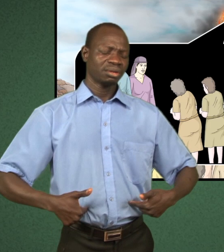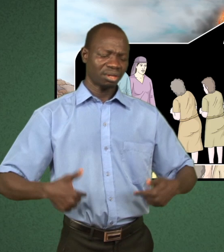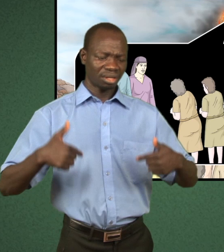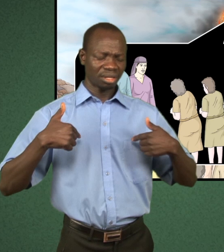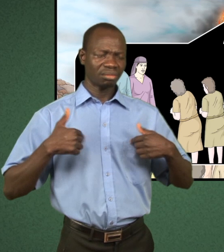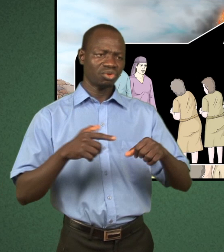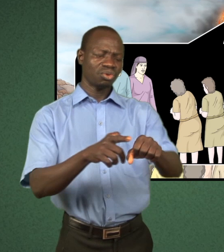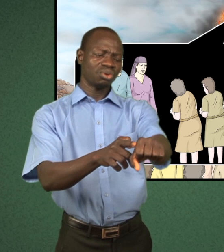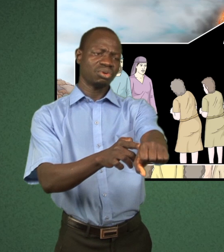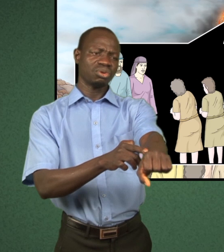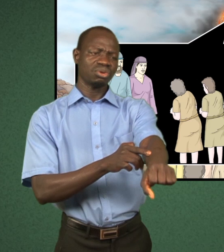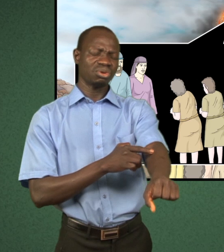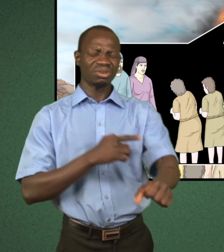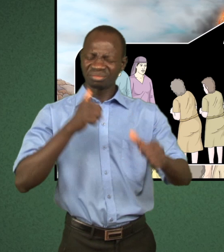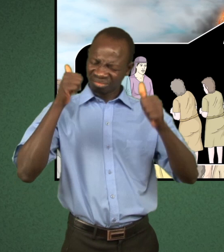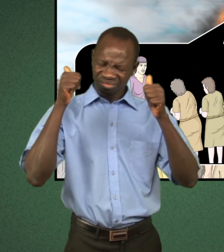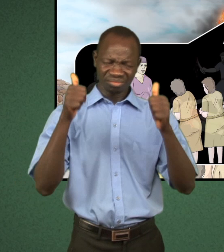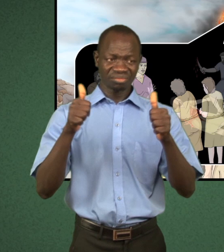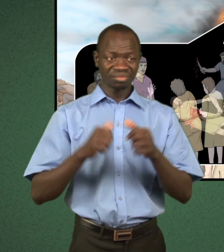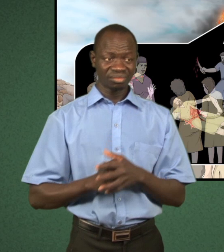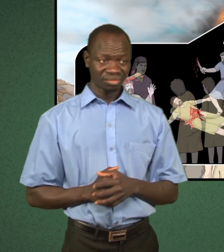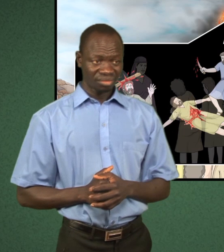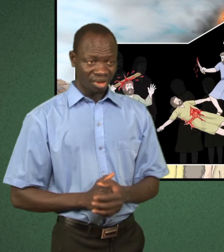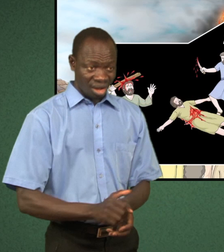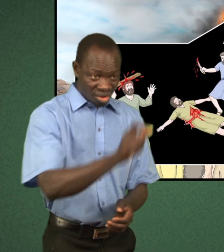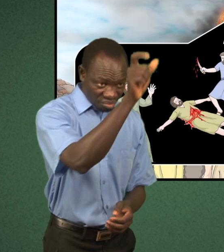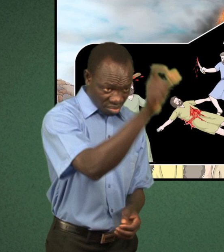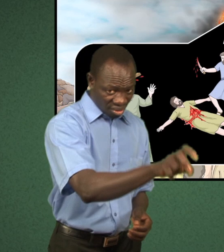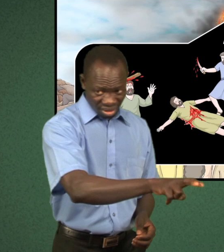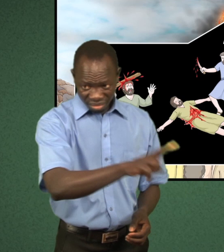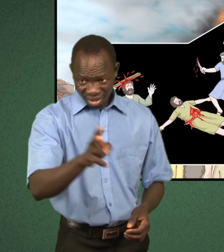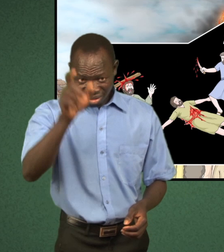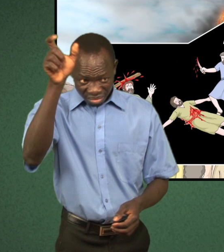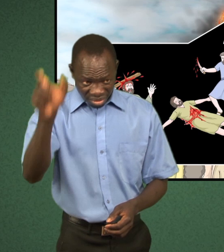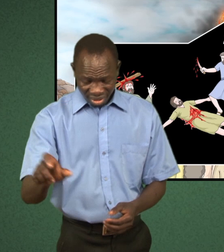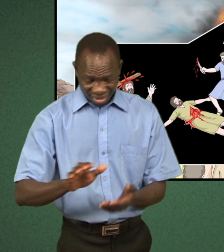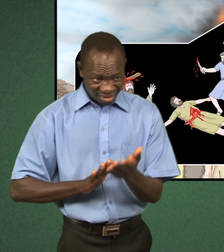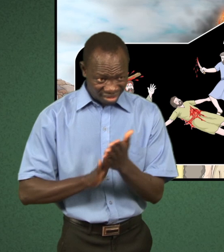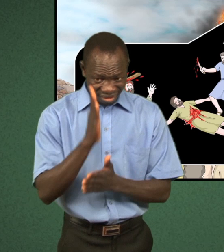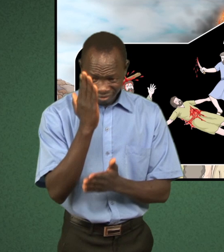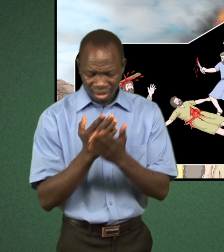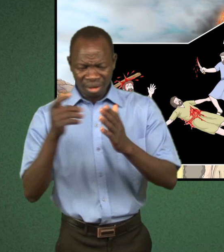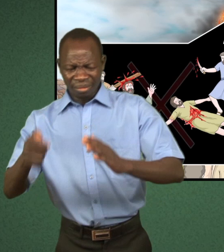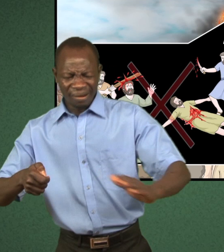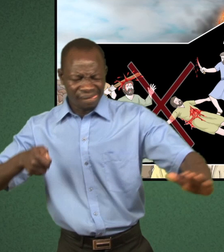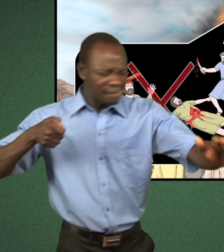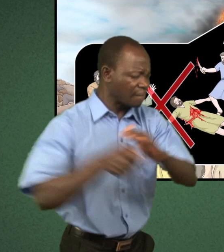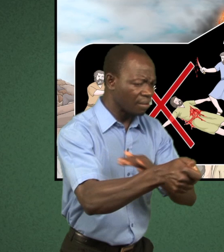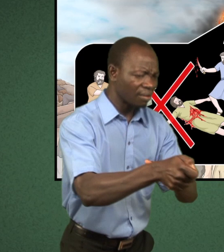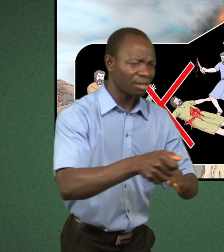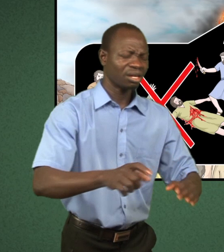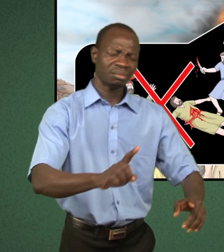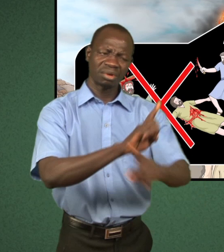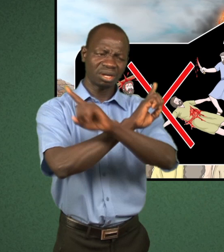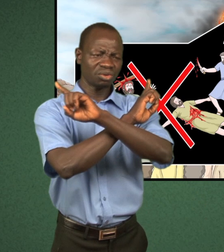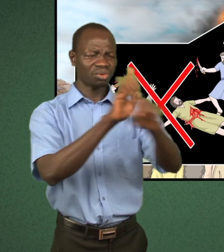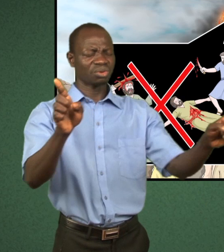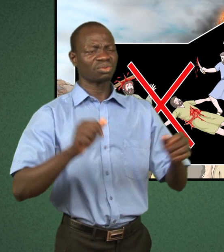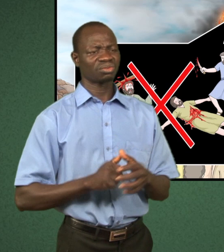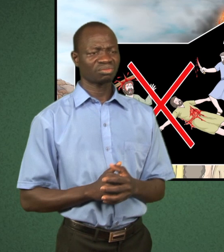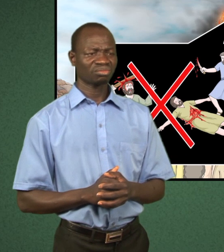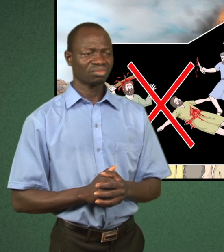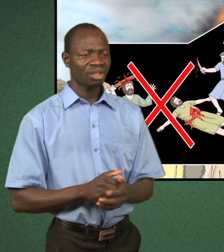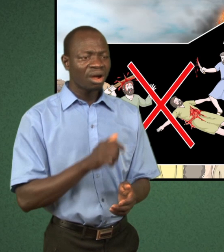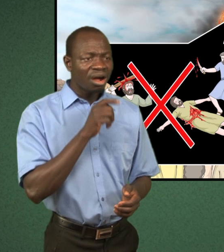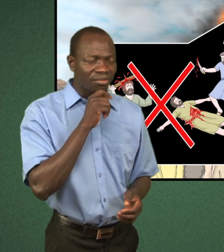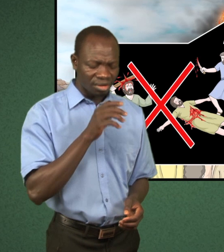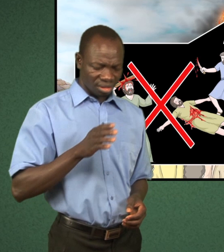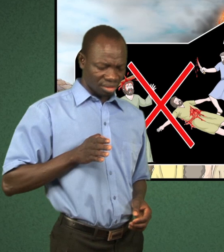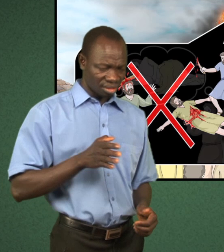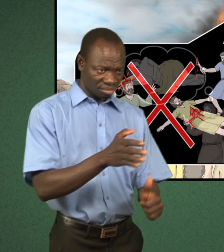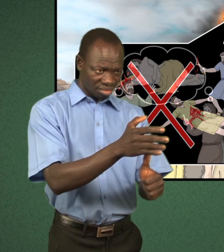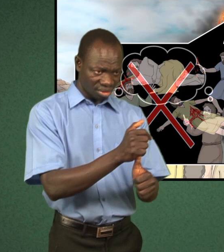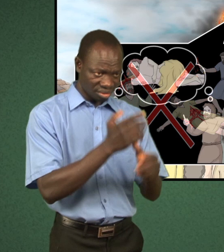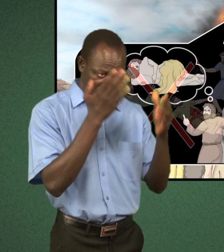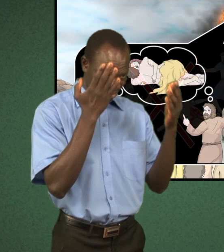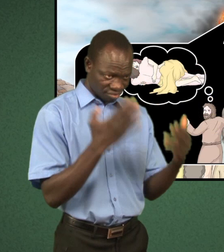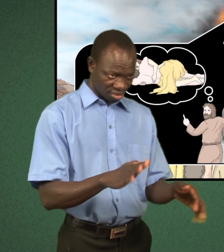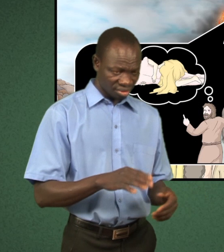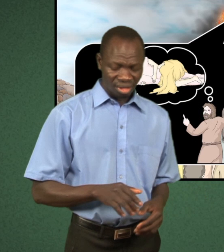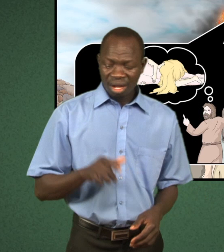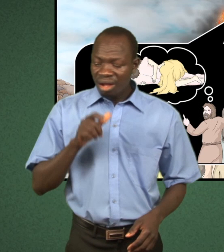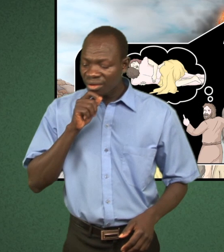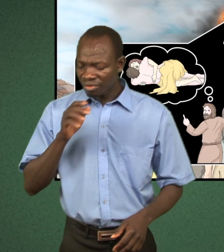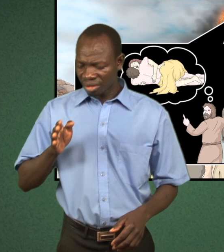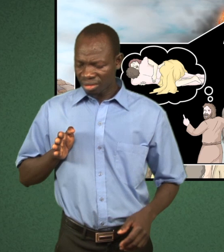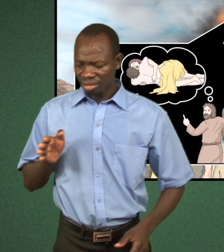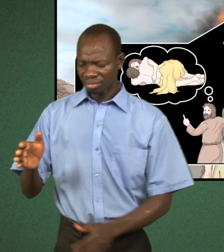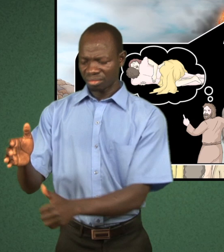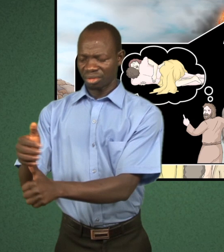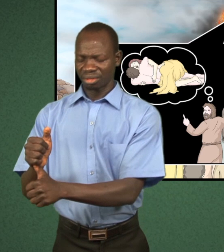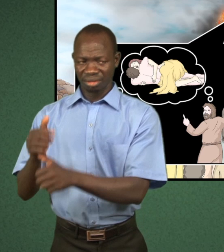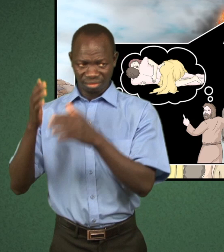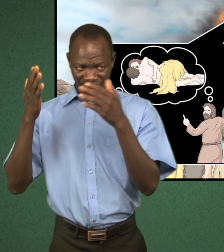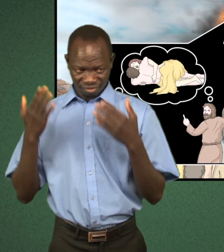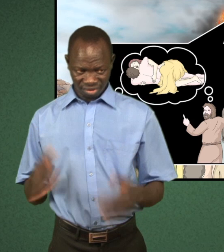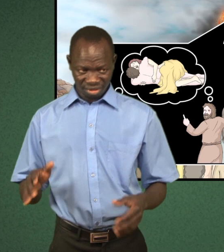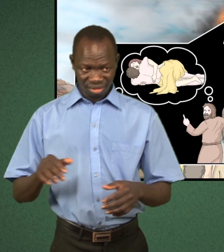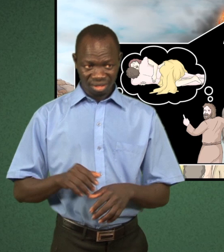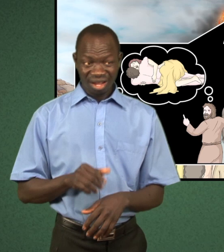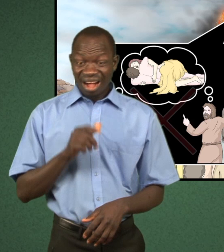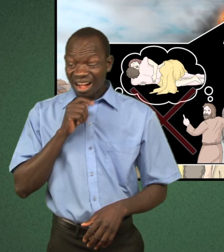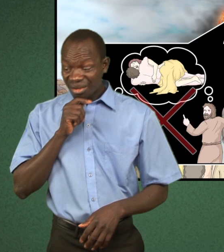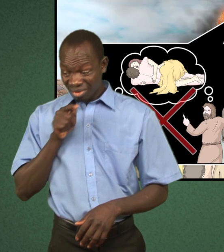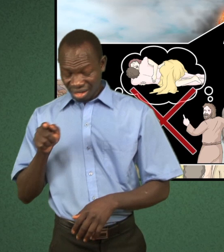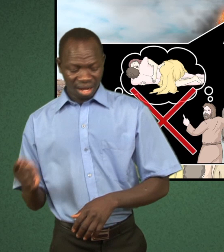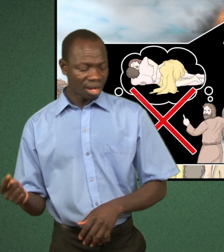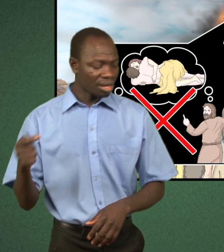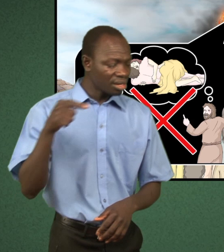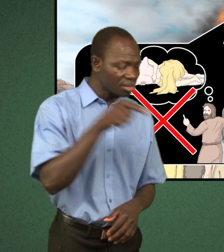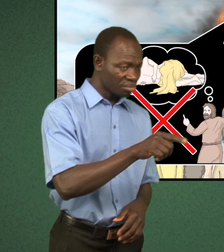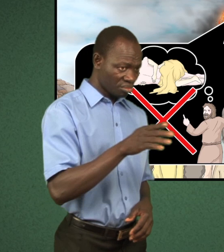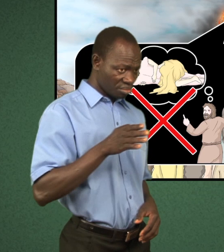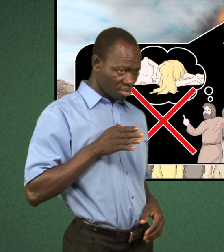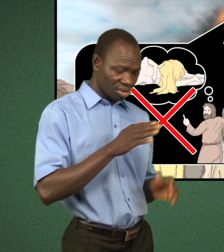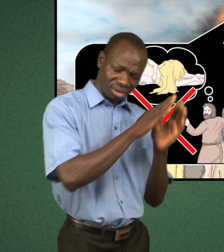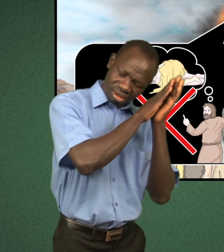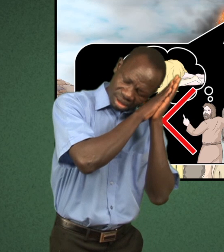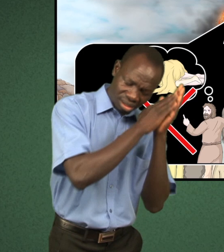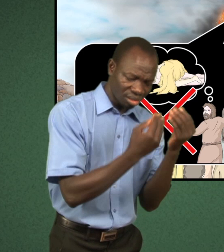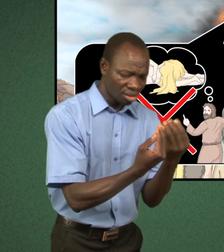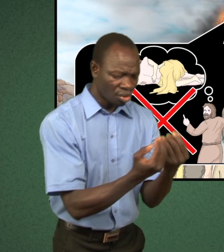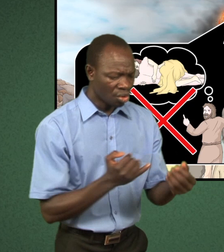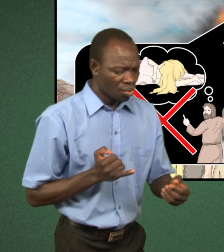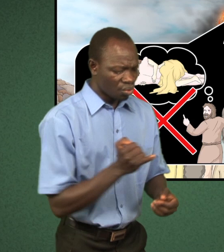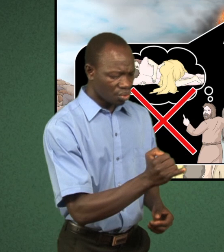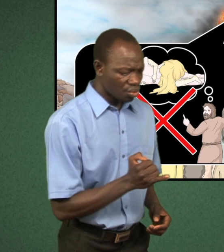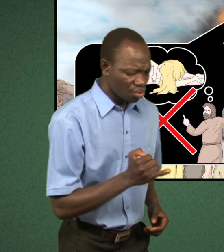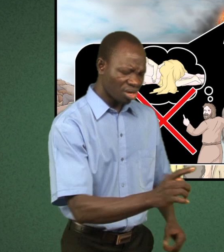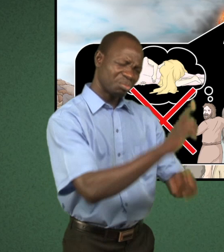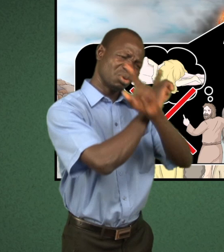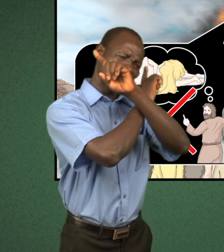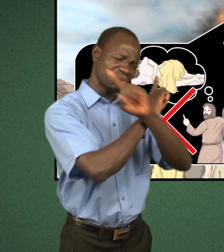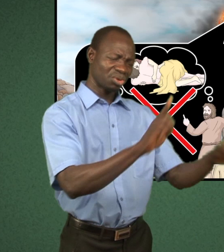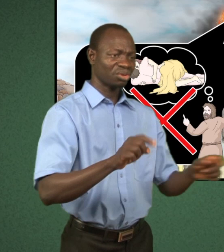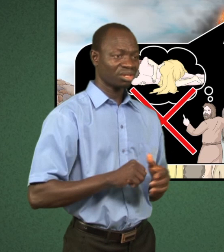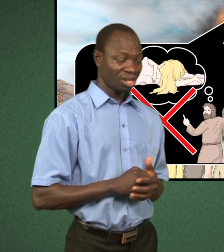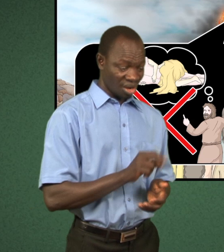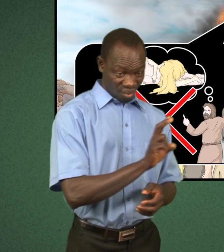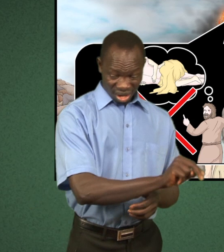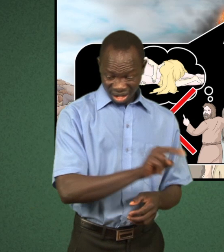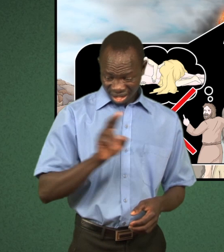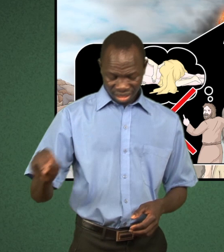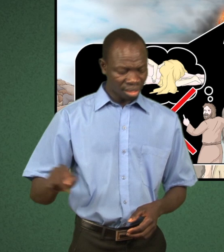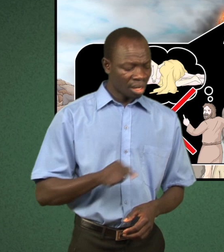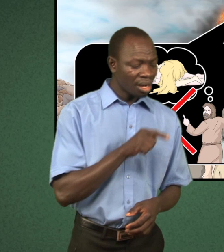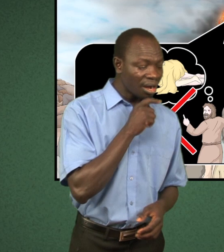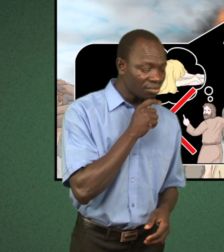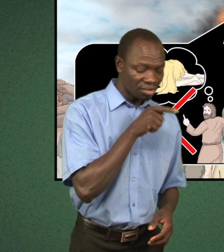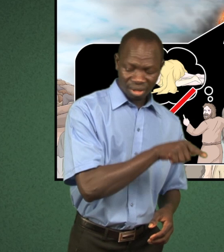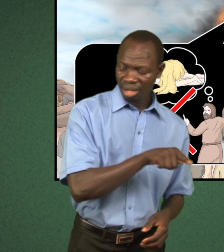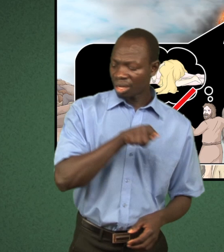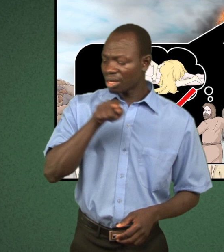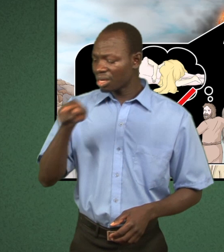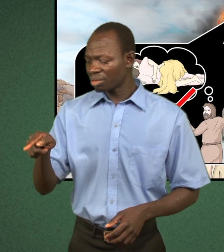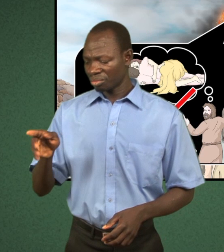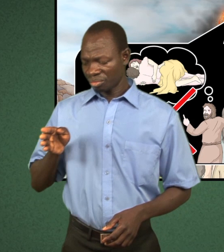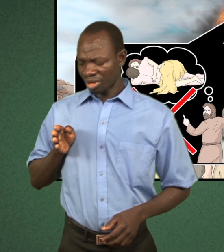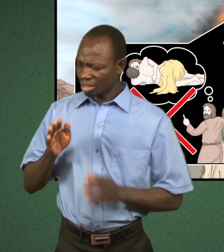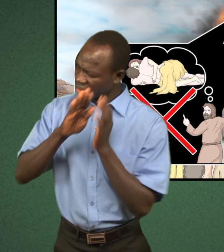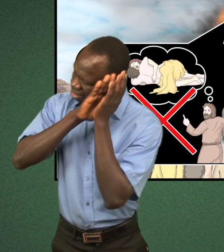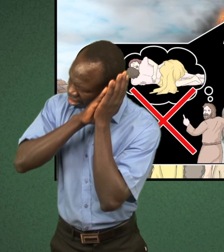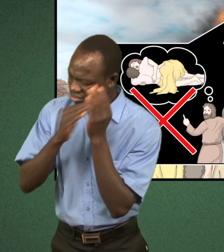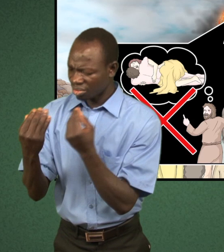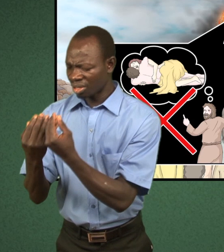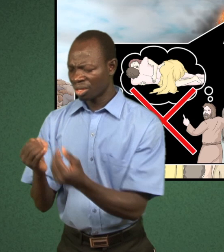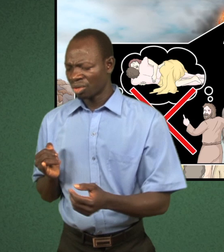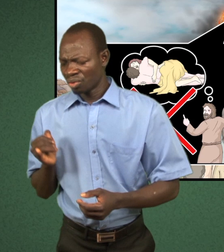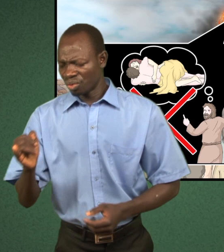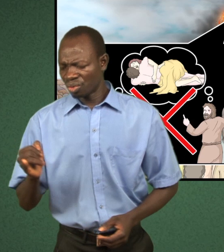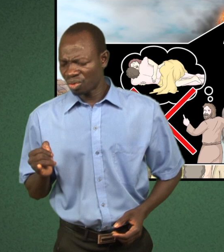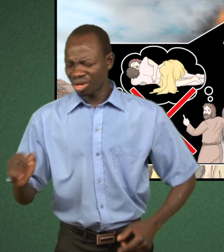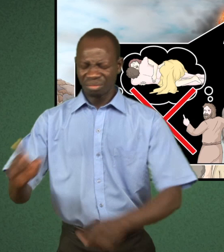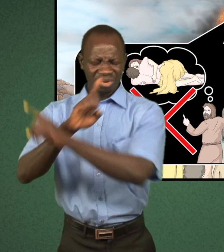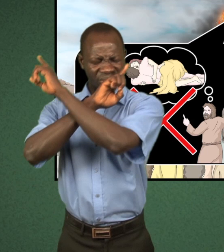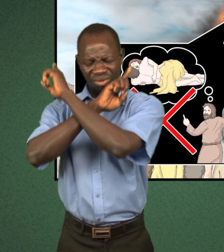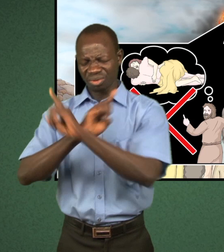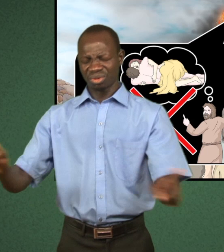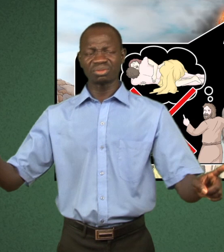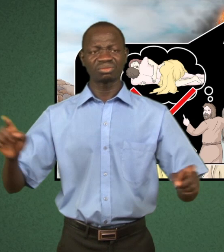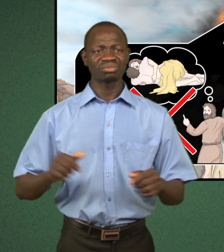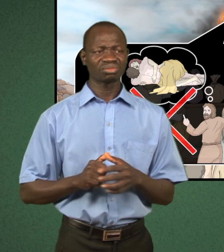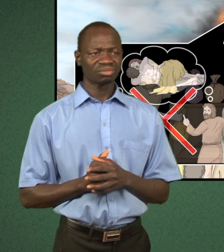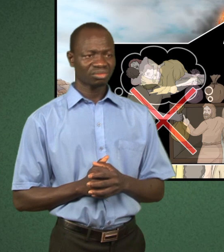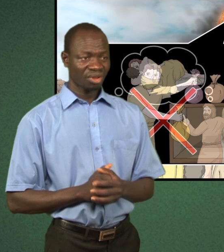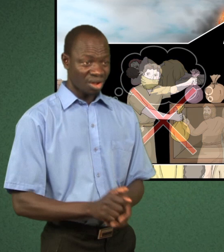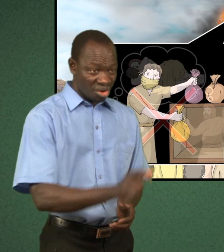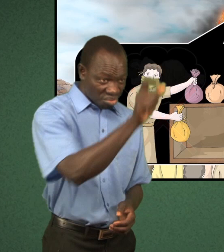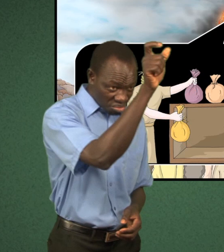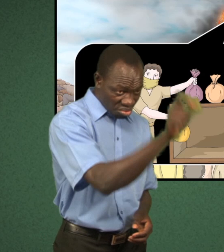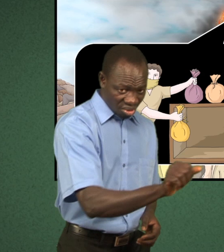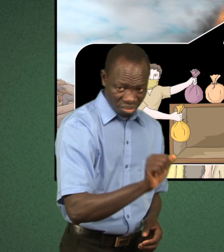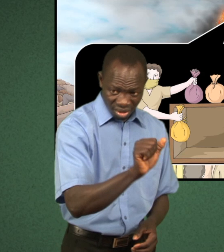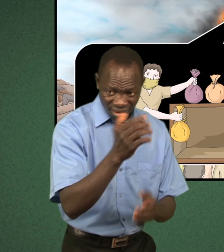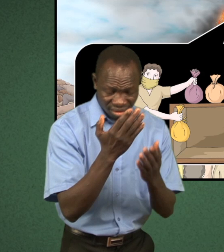You shall not murder. You shall not commit adultery.